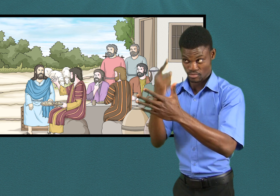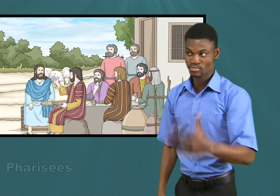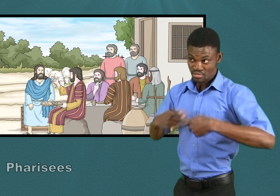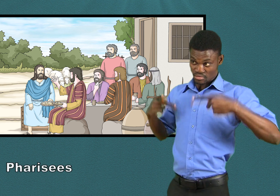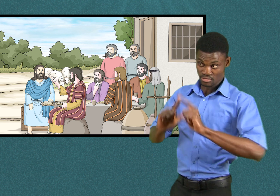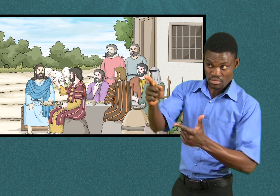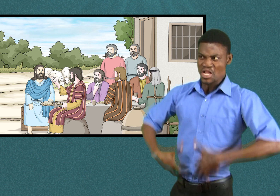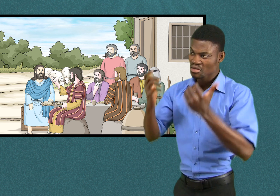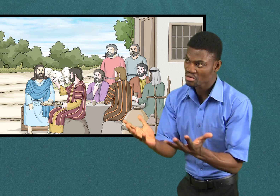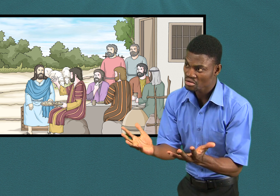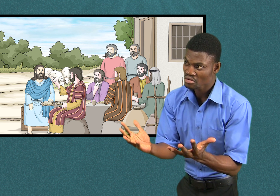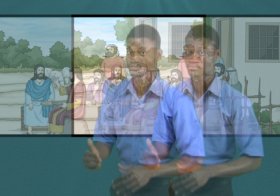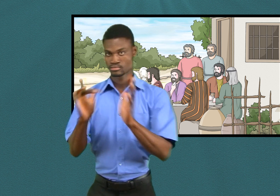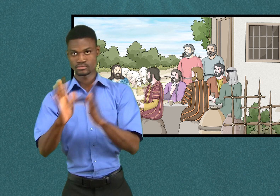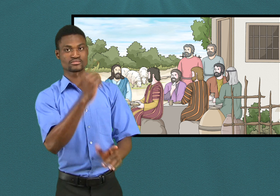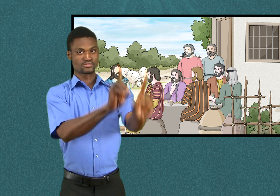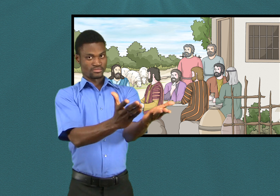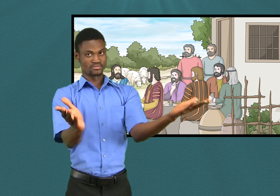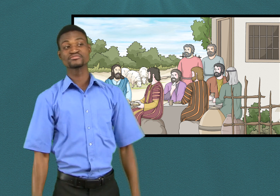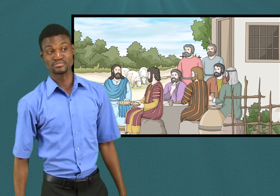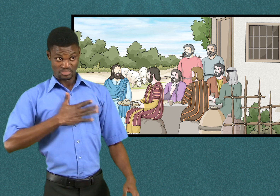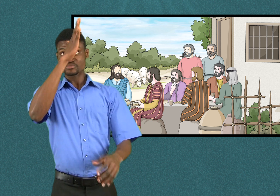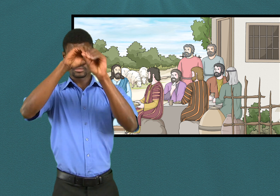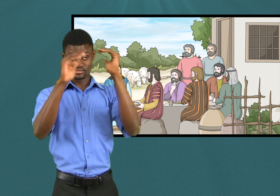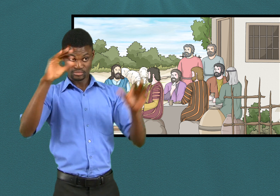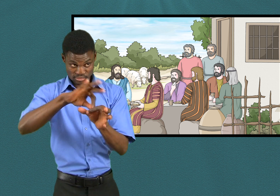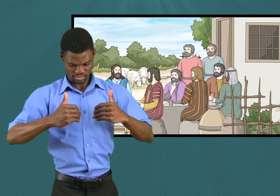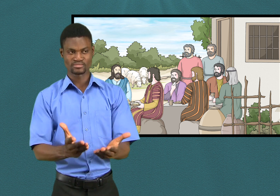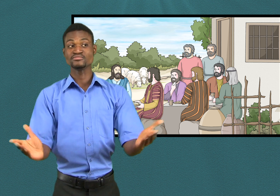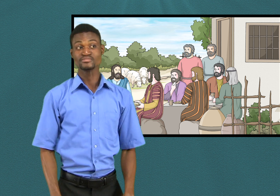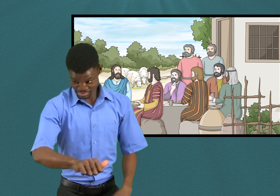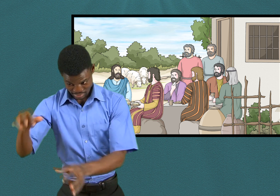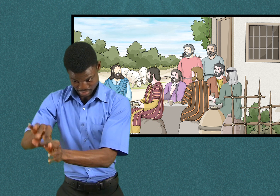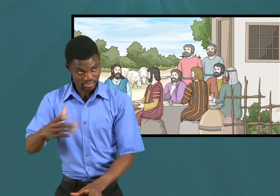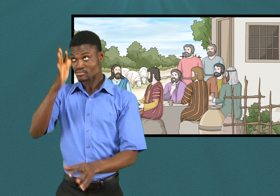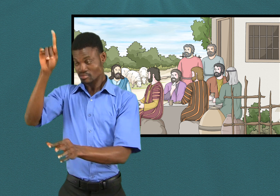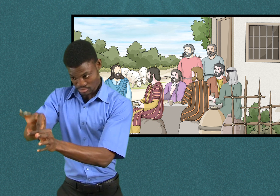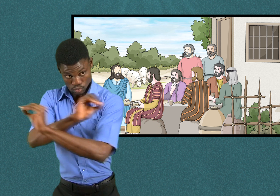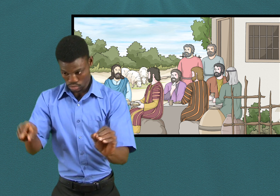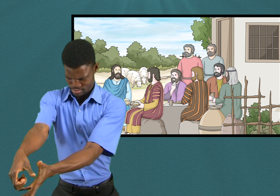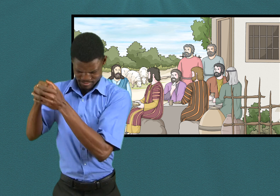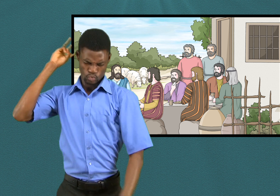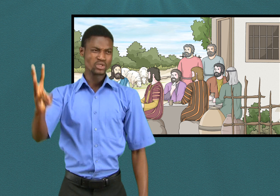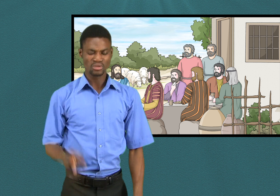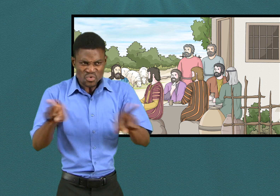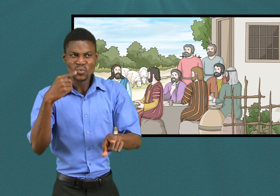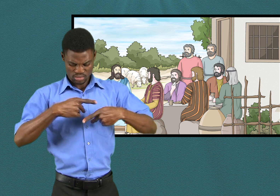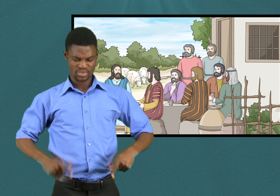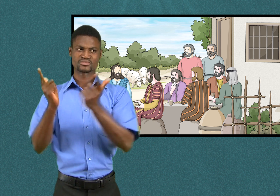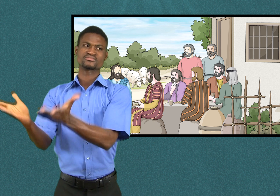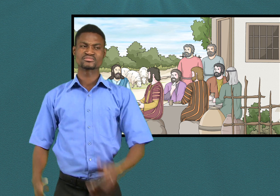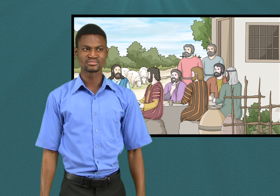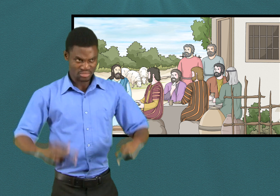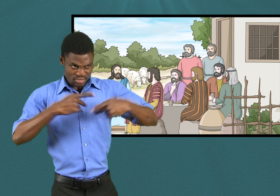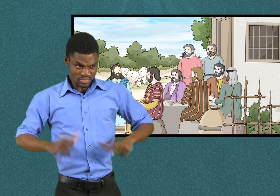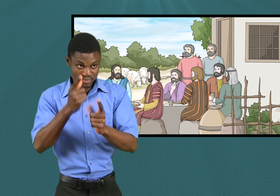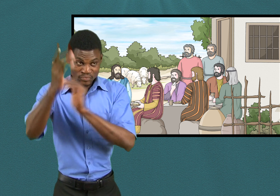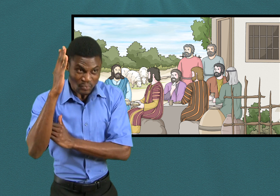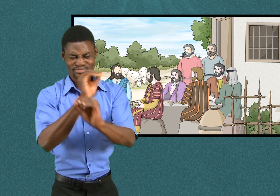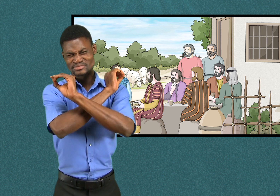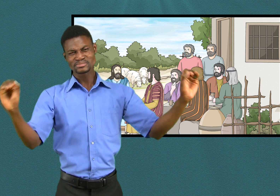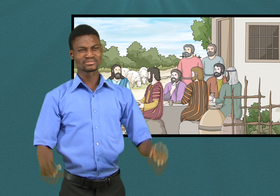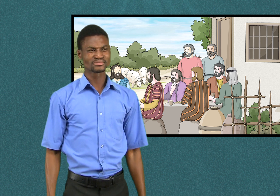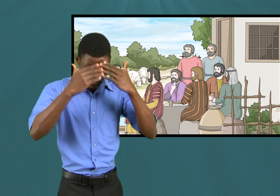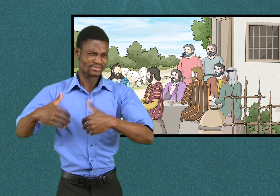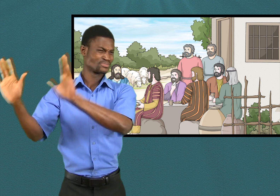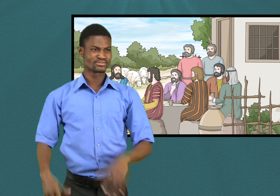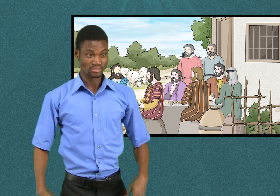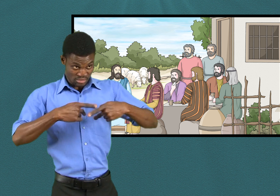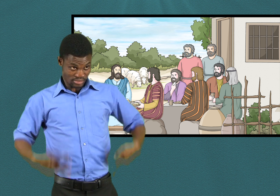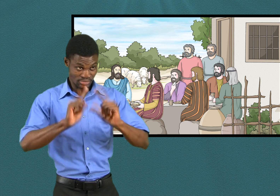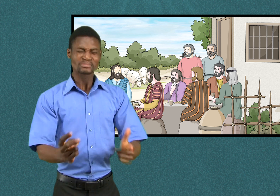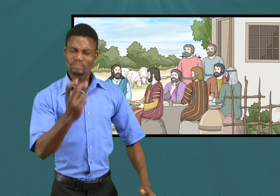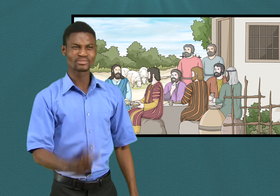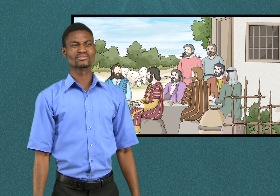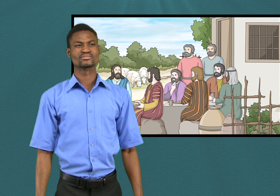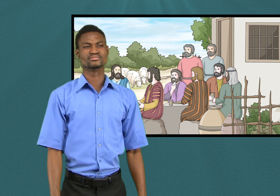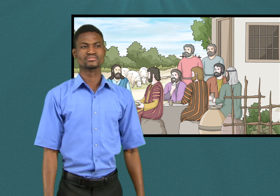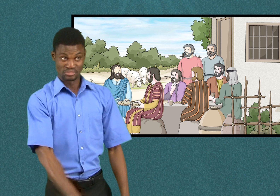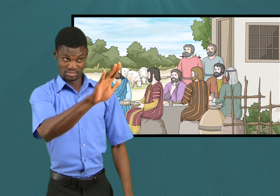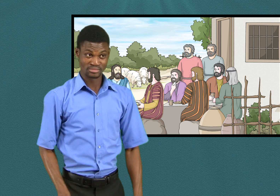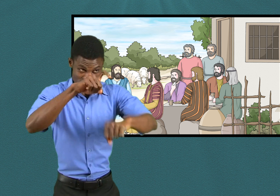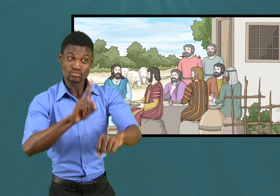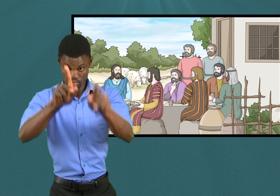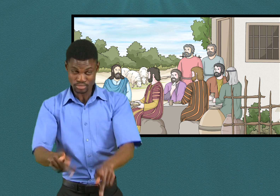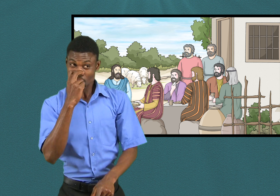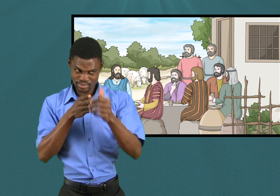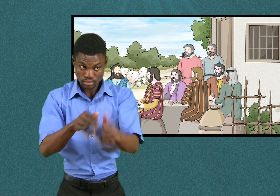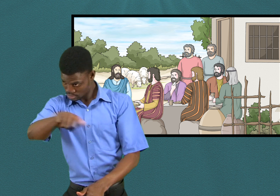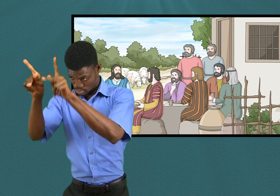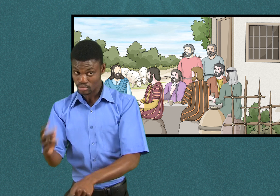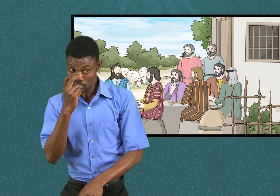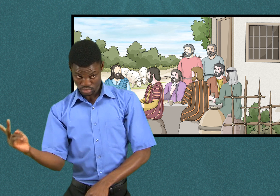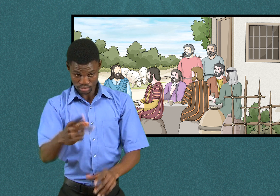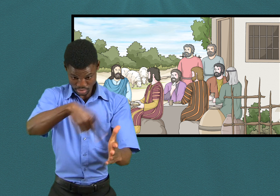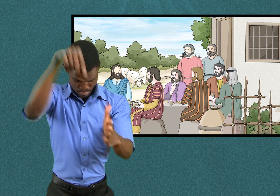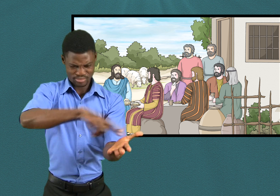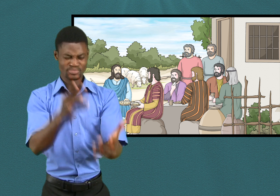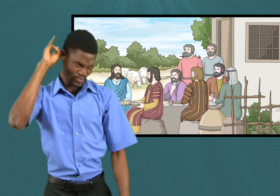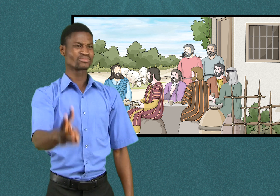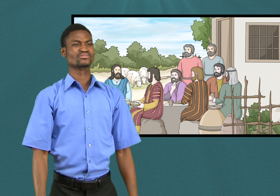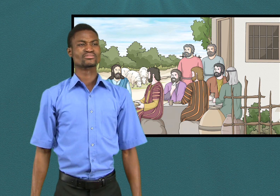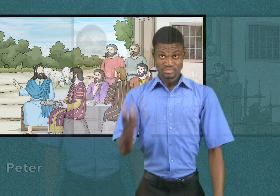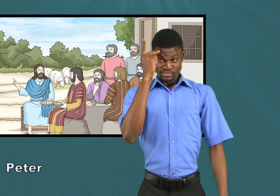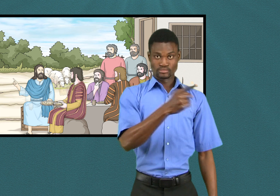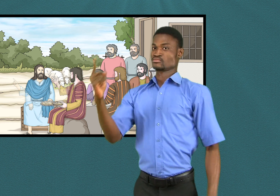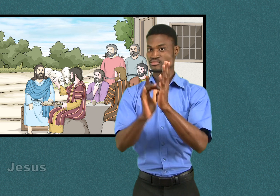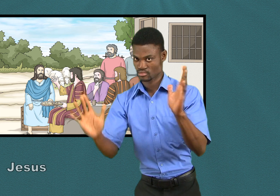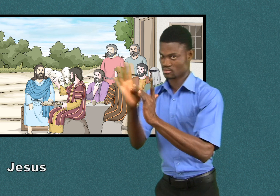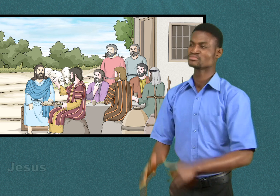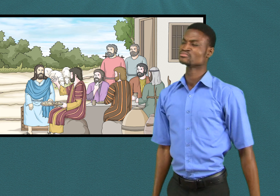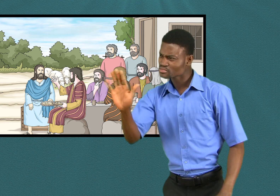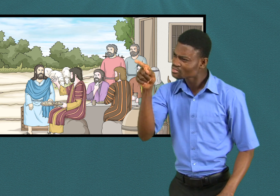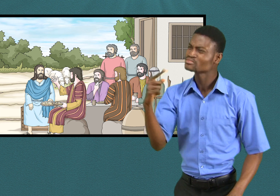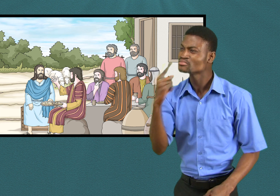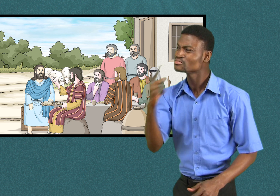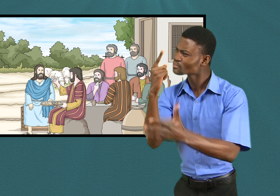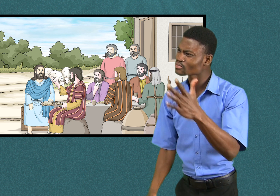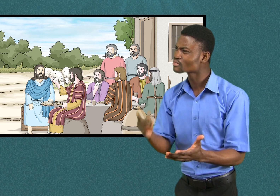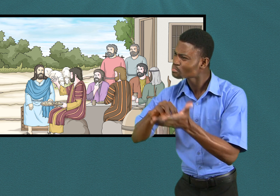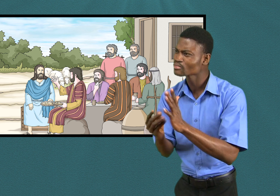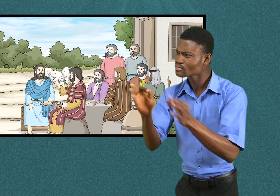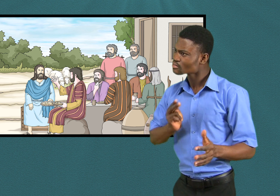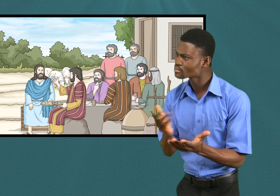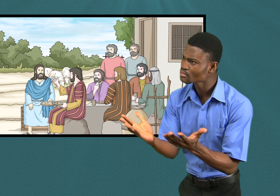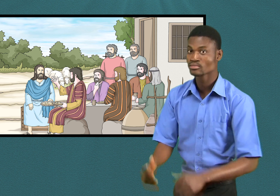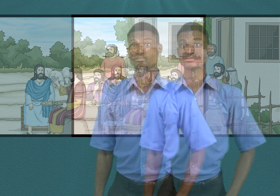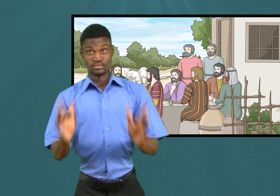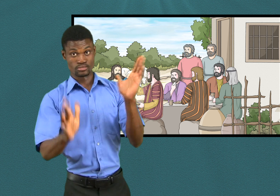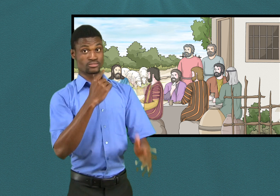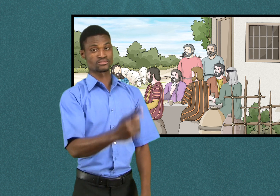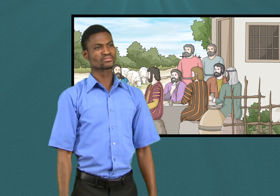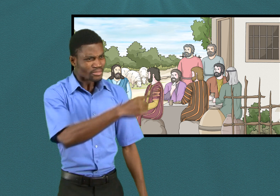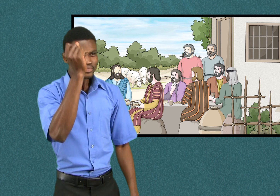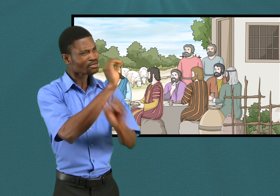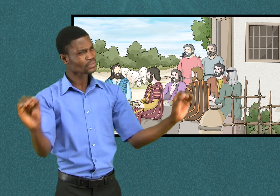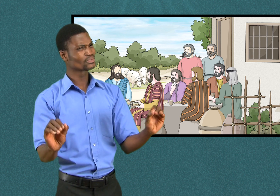But Jesus replied, “Every plant that My heavenly Father has not planted will be pulled up by its roots. Disregard them! They are blind guides. If a blind man leads a blind man, both will fall into a pit.” Peter said to Him, “Explain this parable to us.”